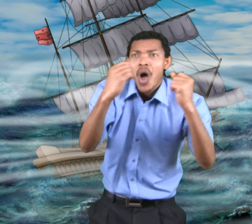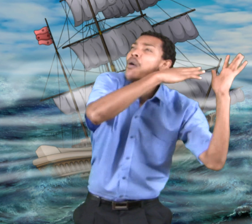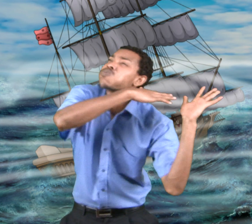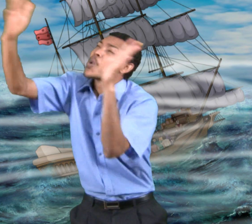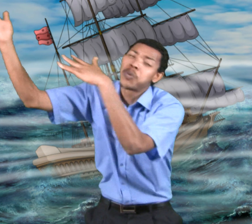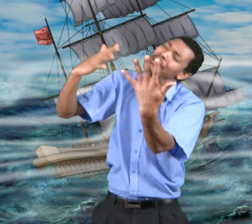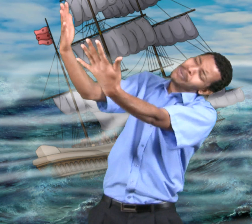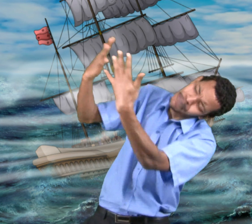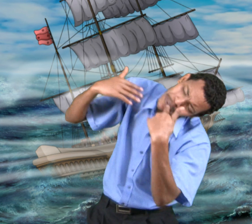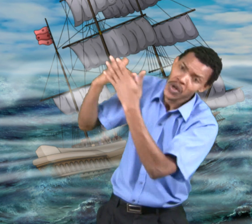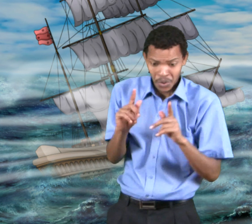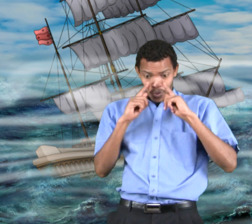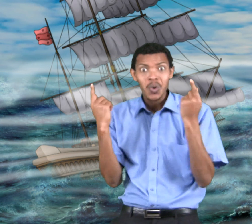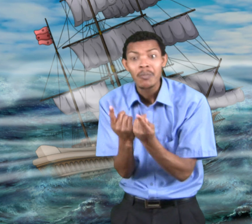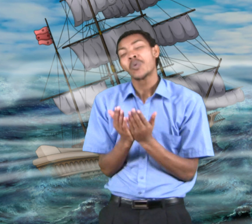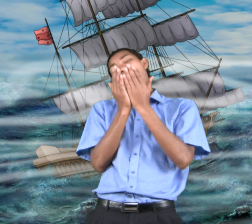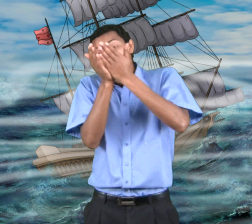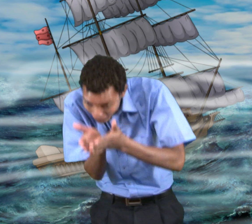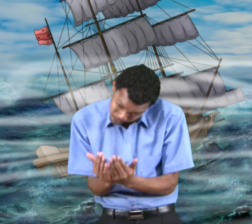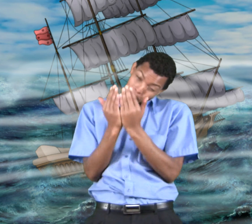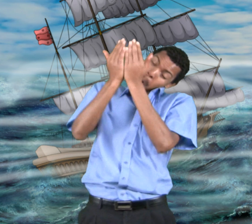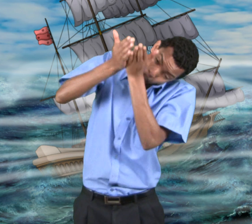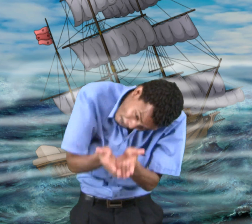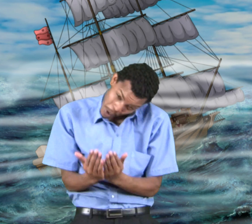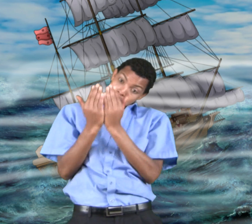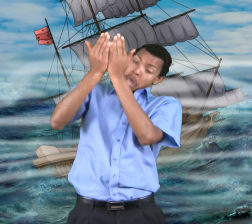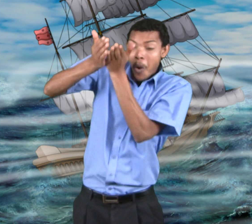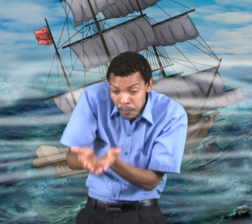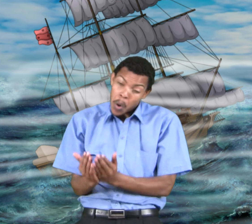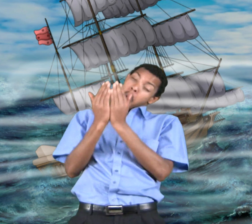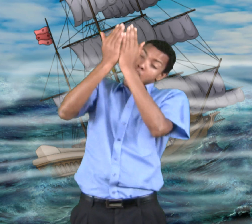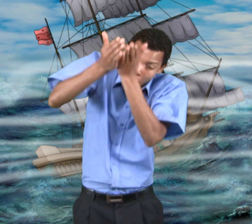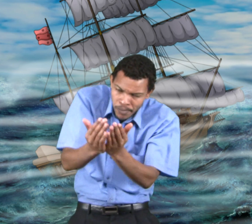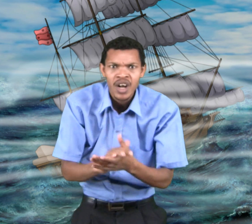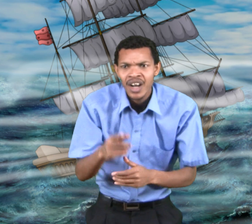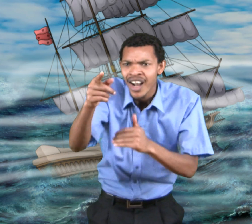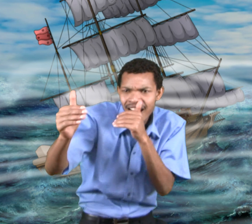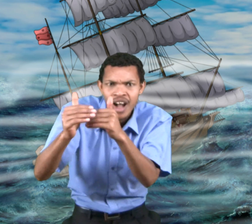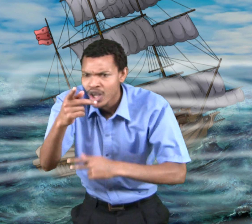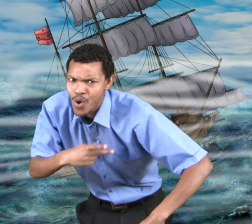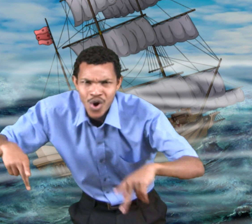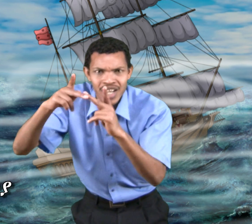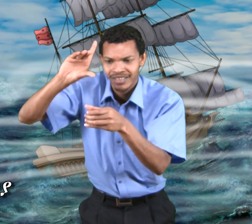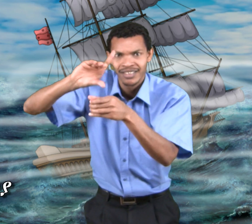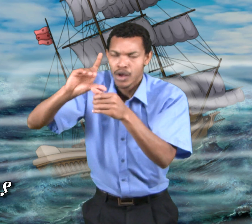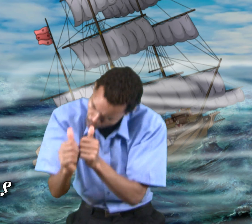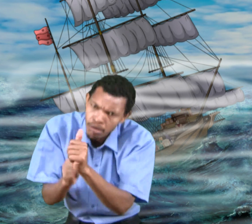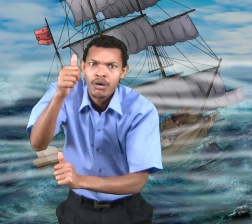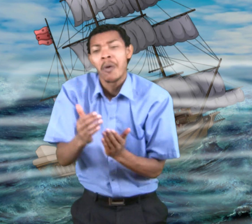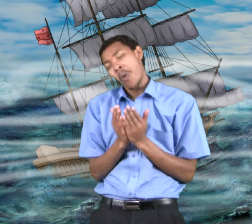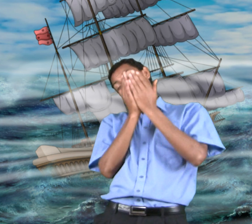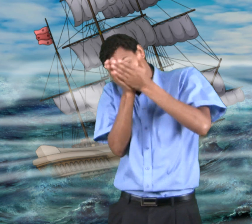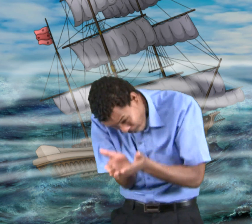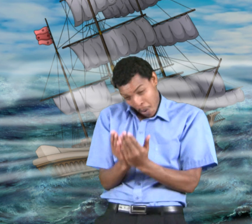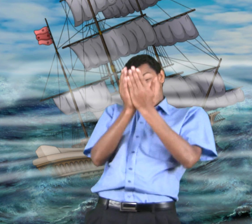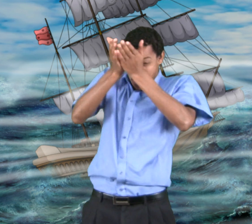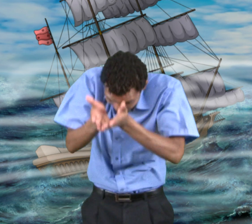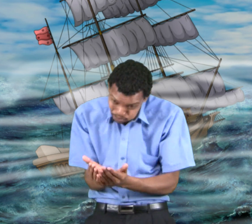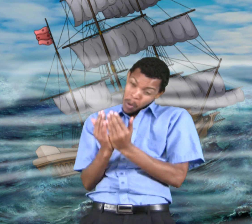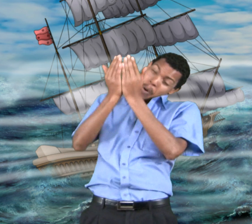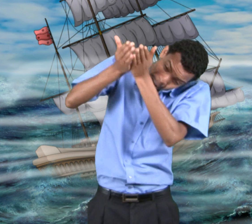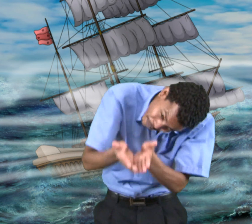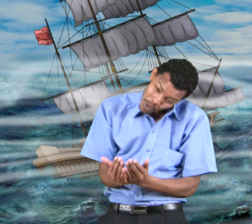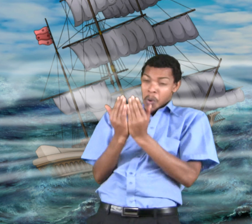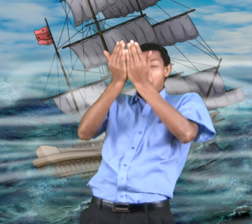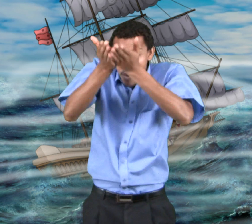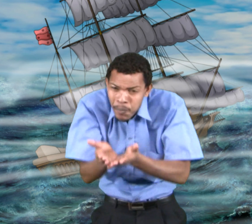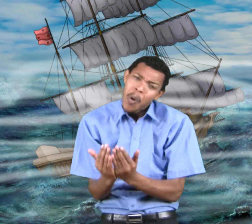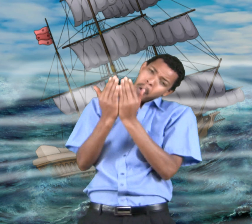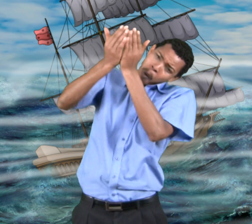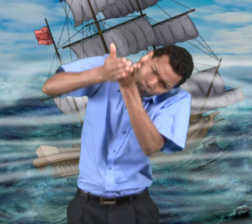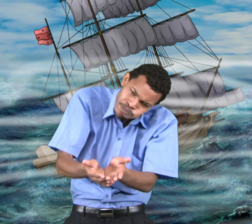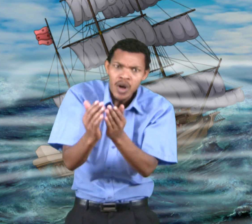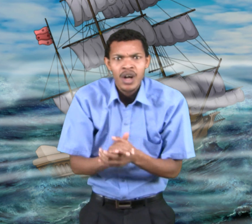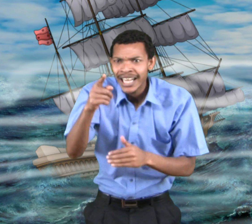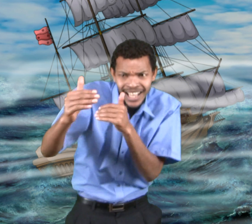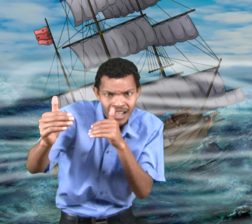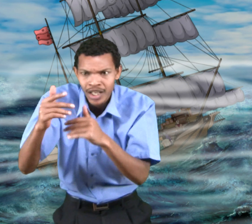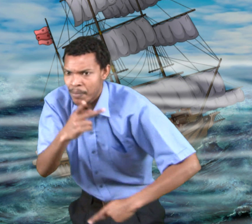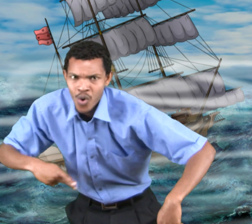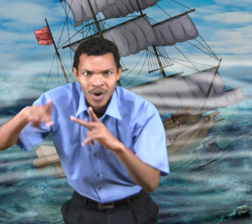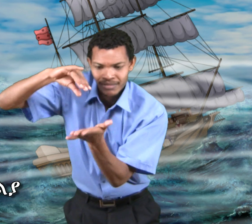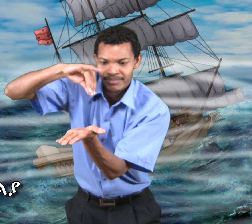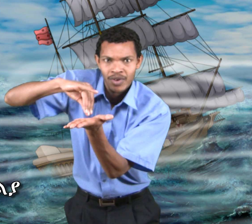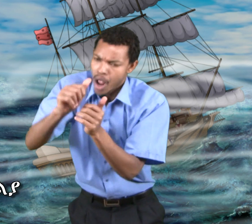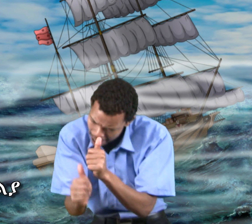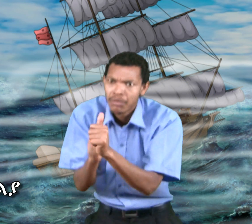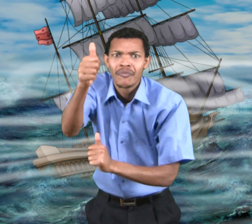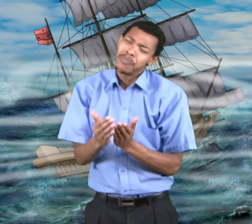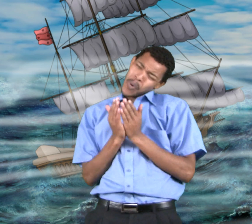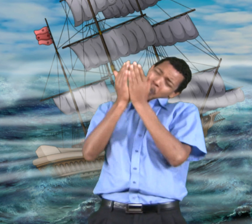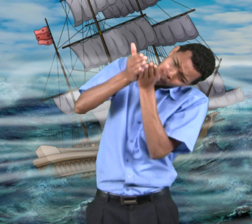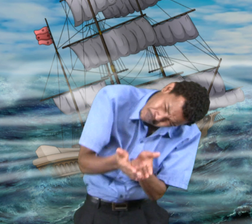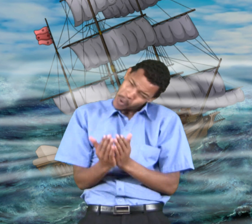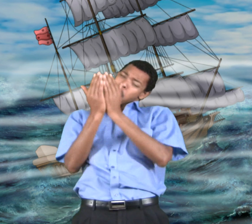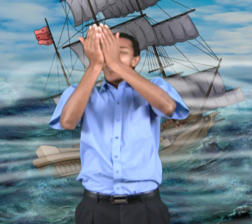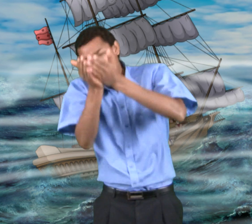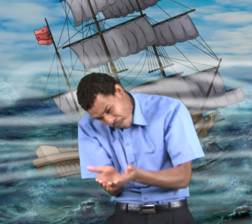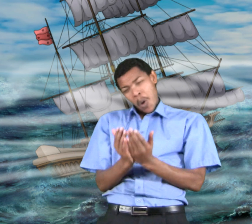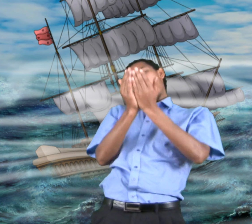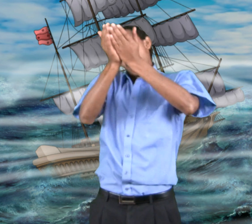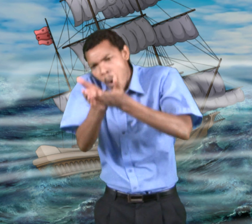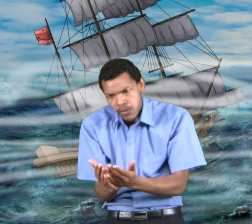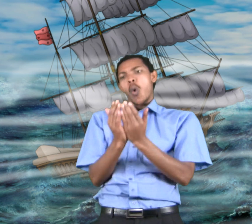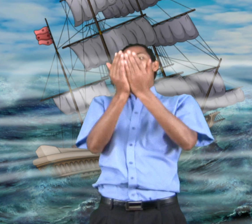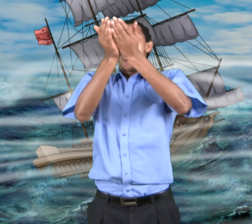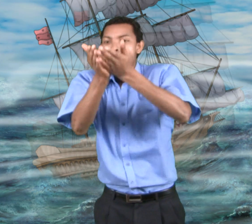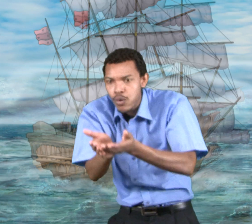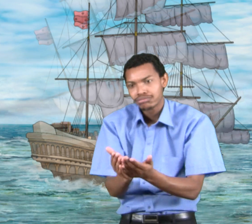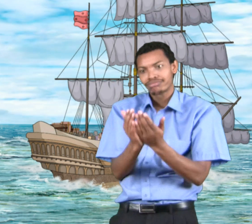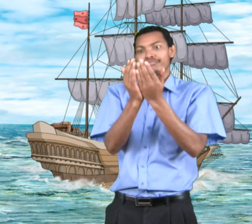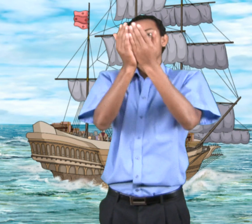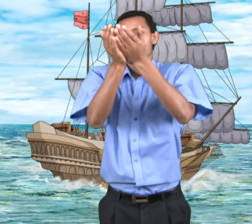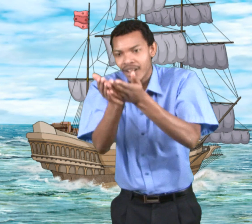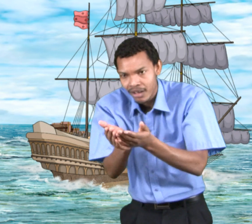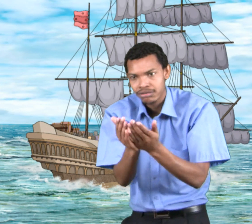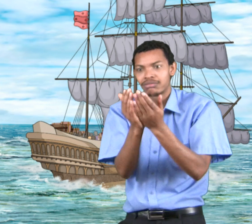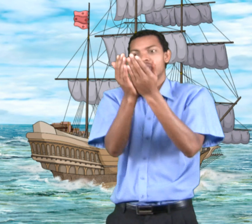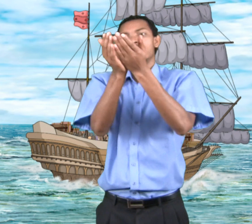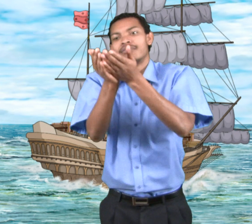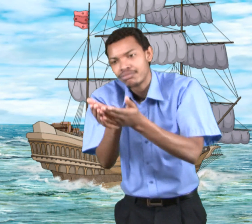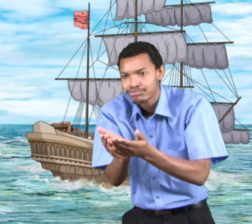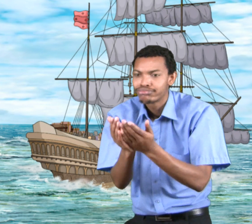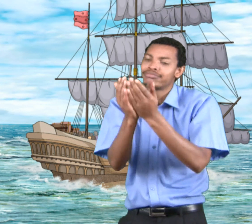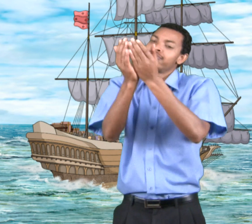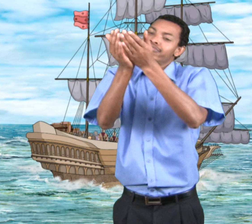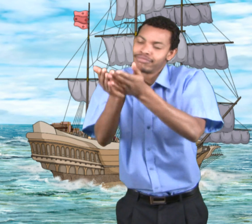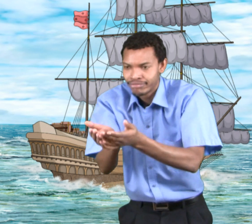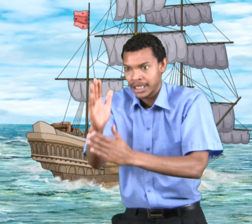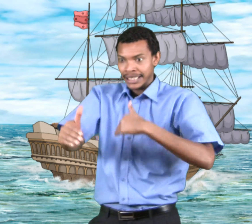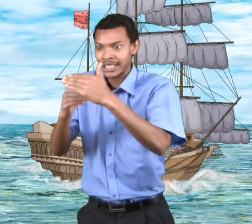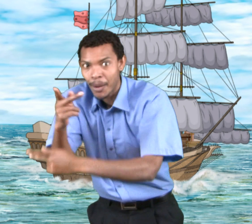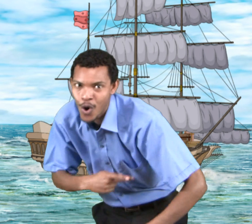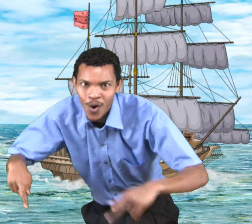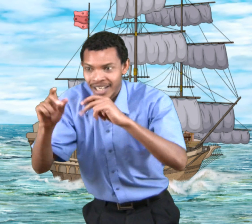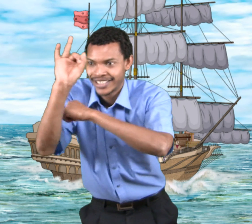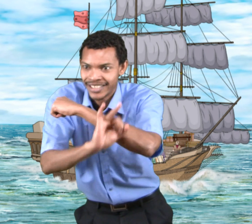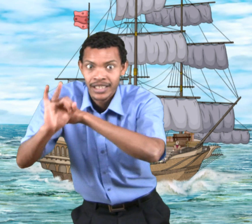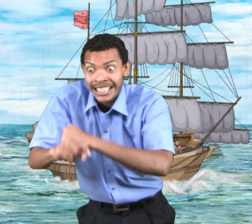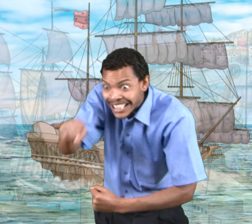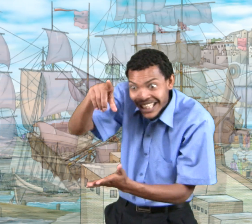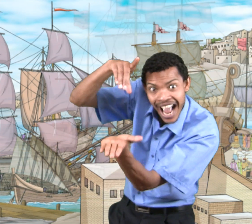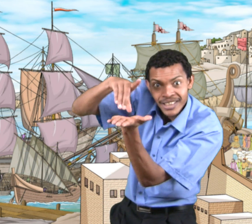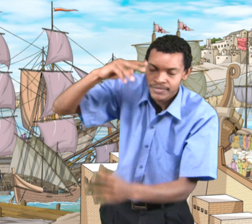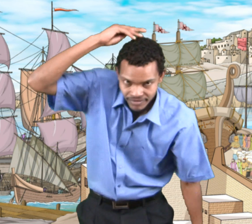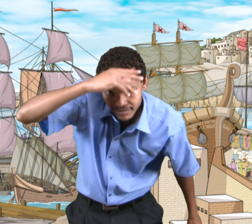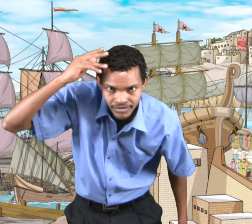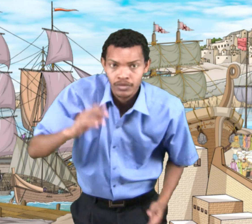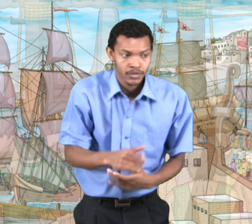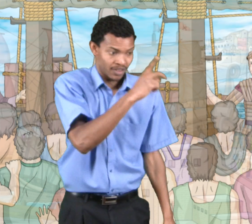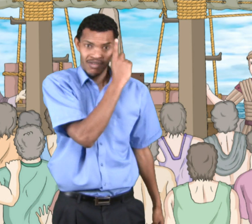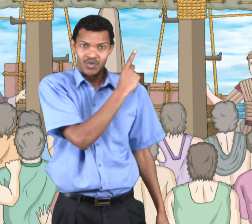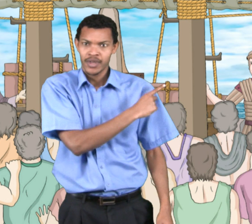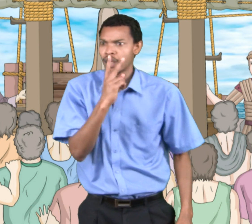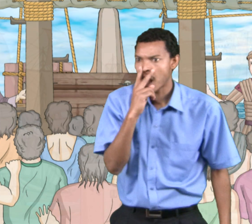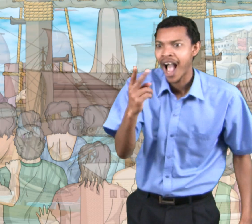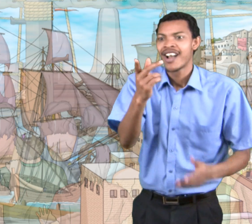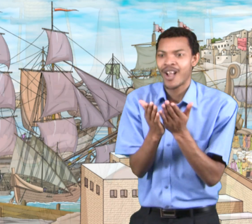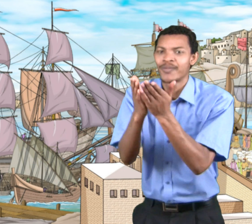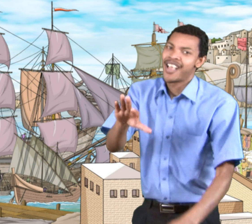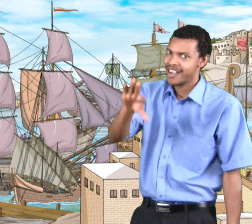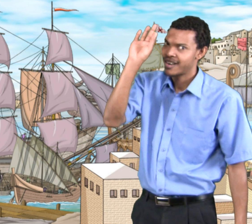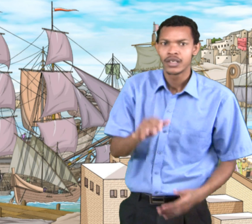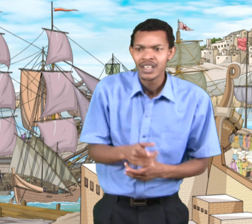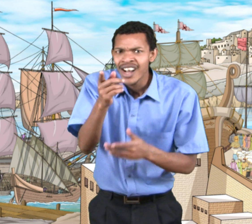And when we had sailed across the open sea off the coast of Cilicia and Pamphylia, we came to Myra in Lycia.